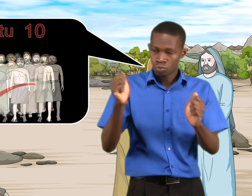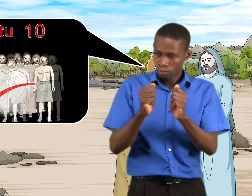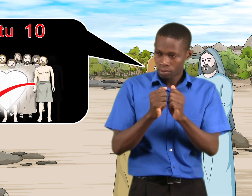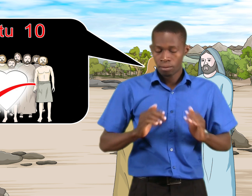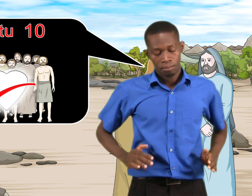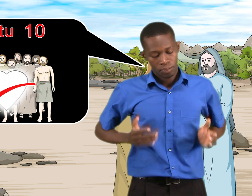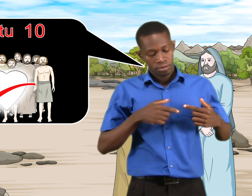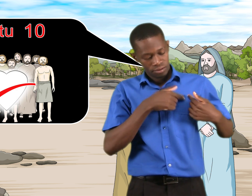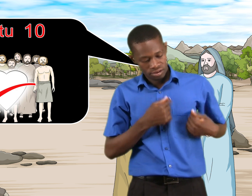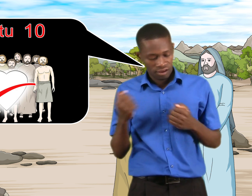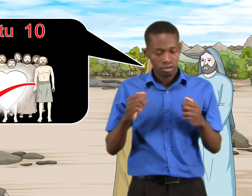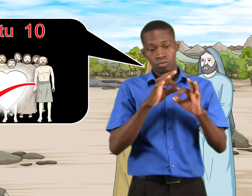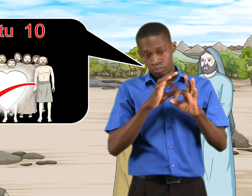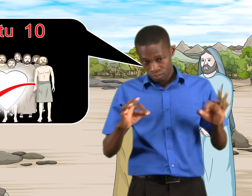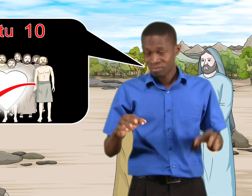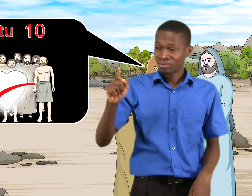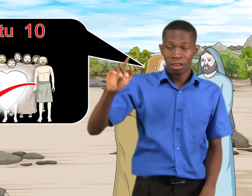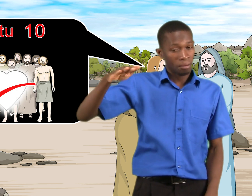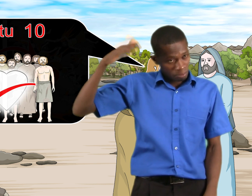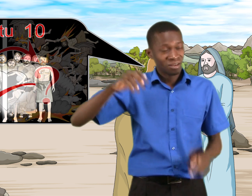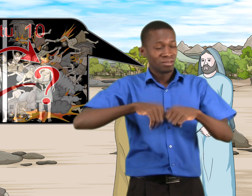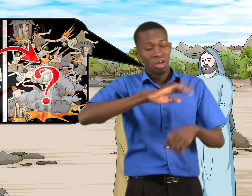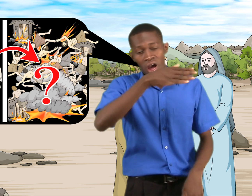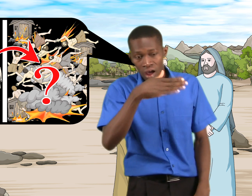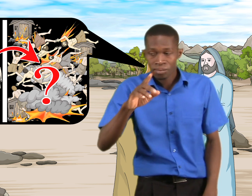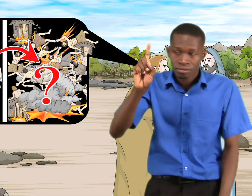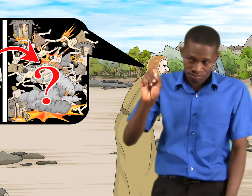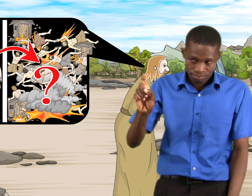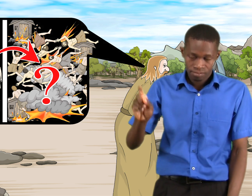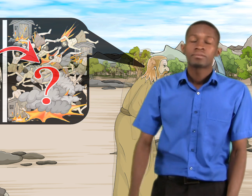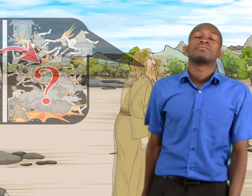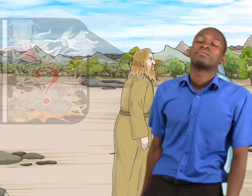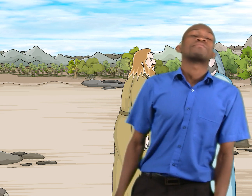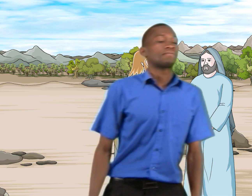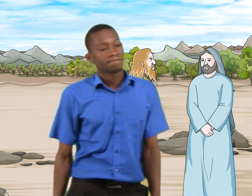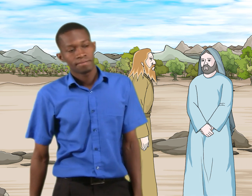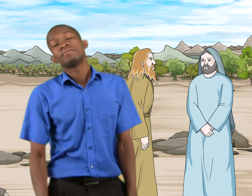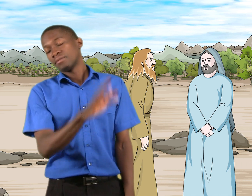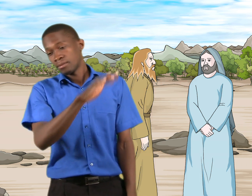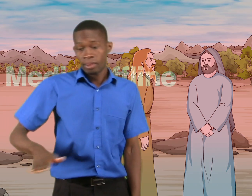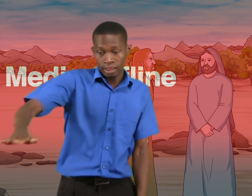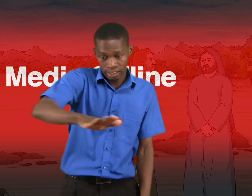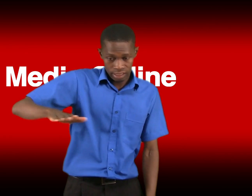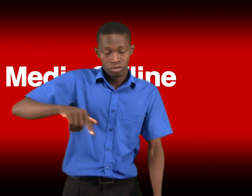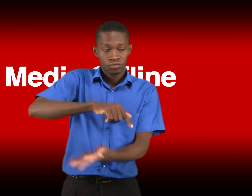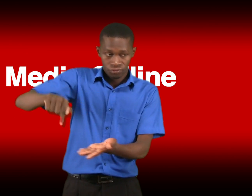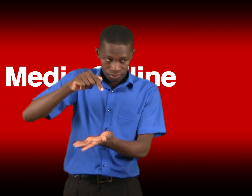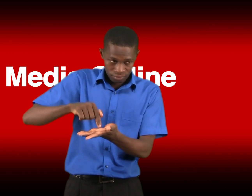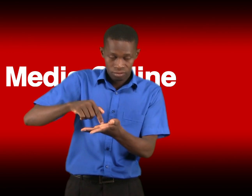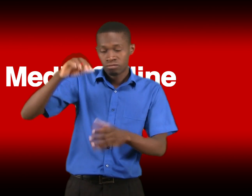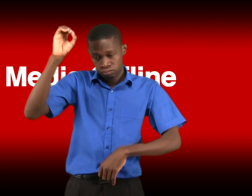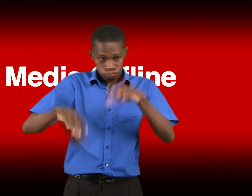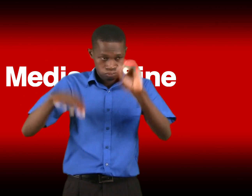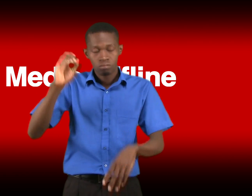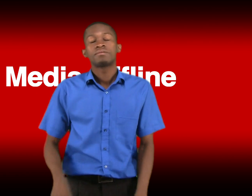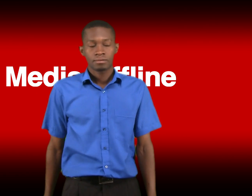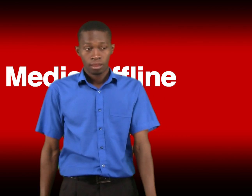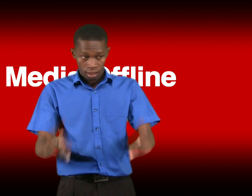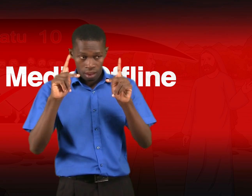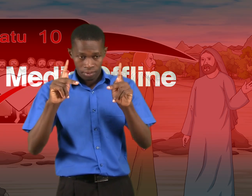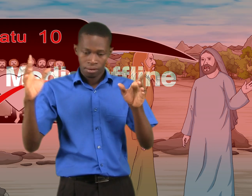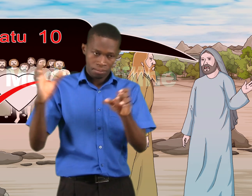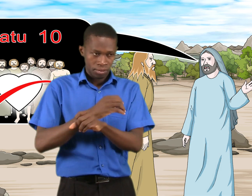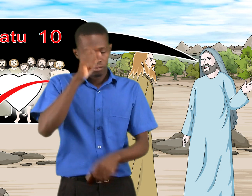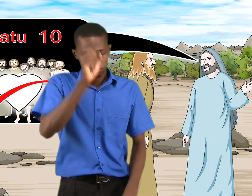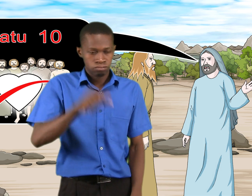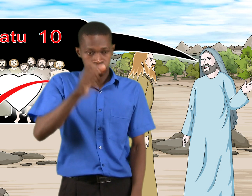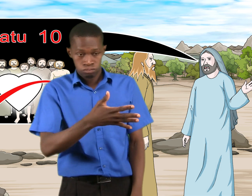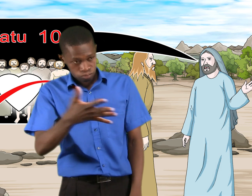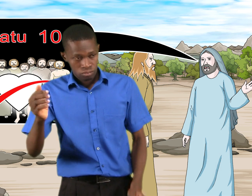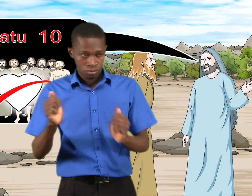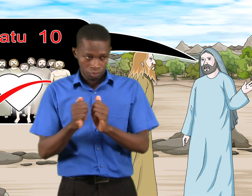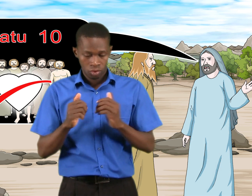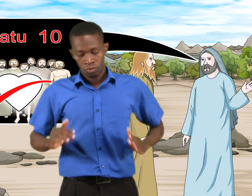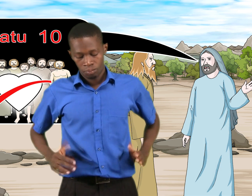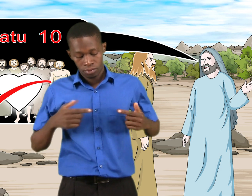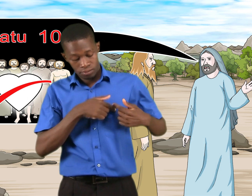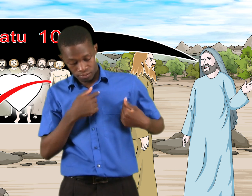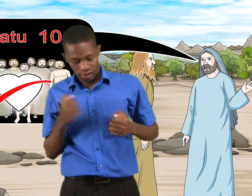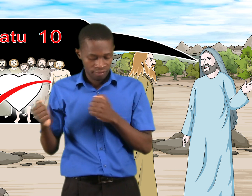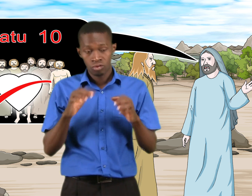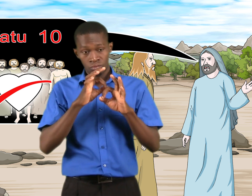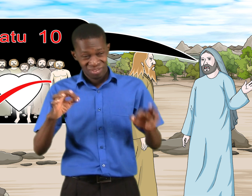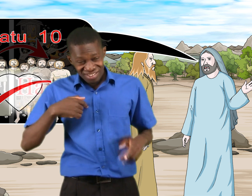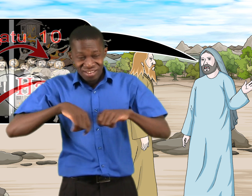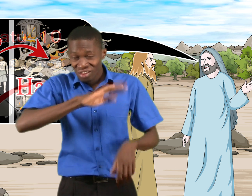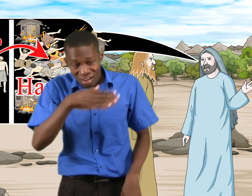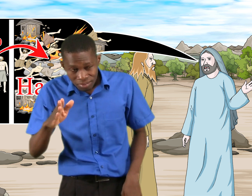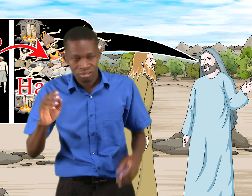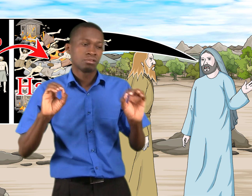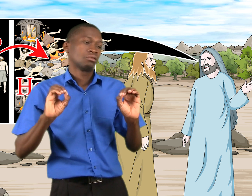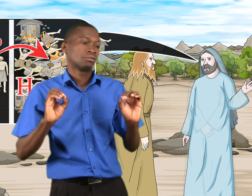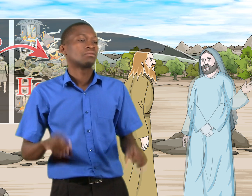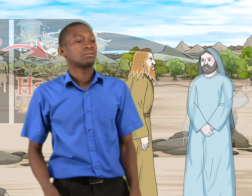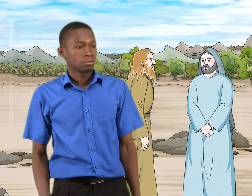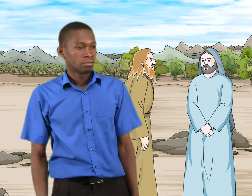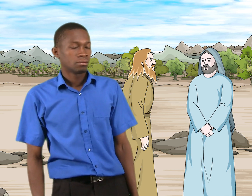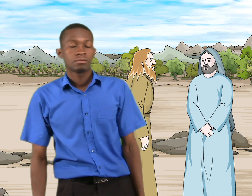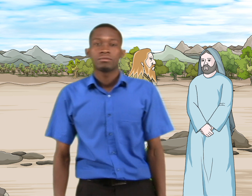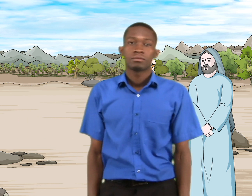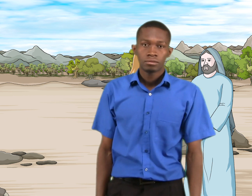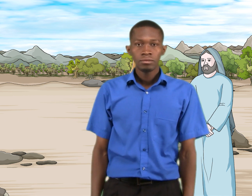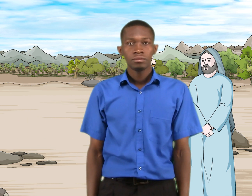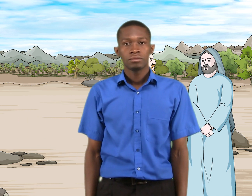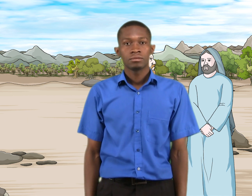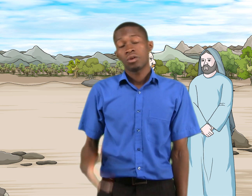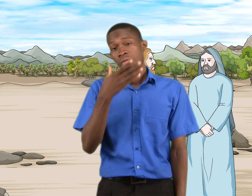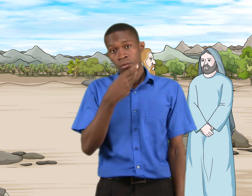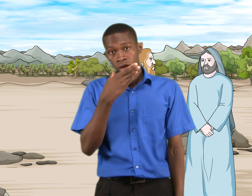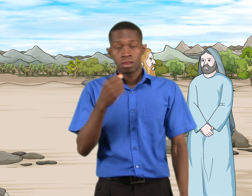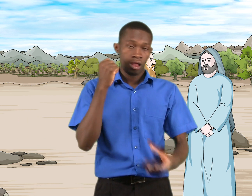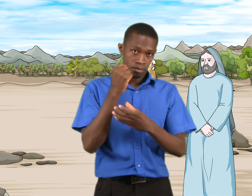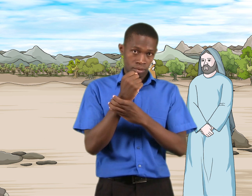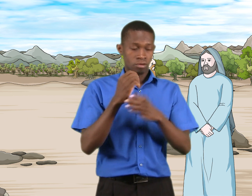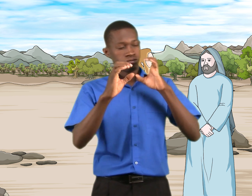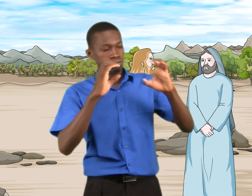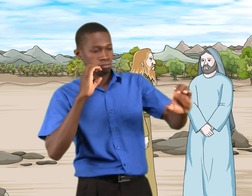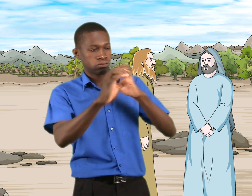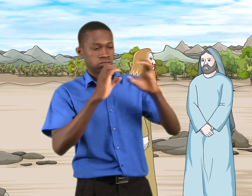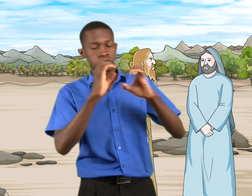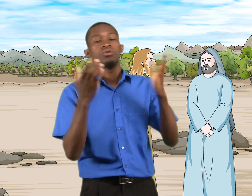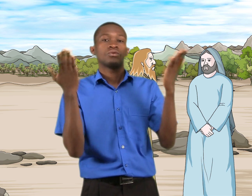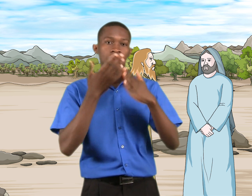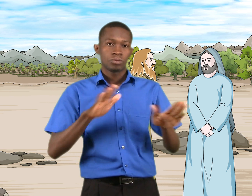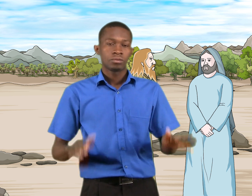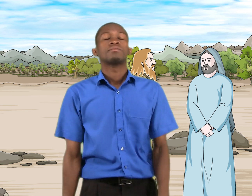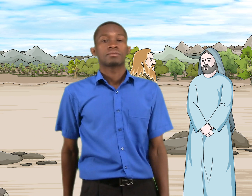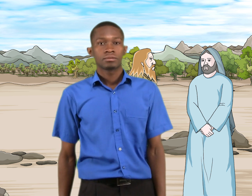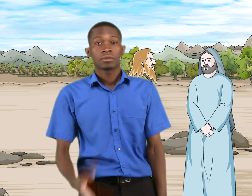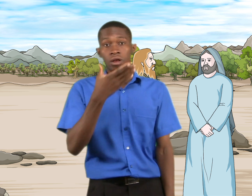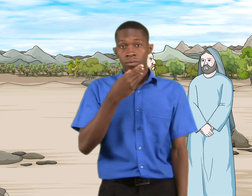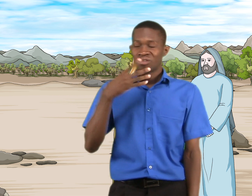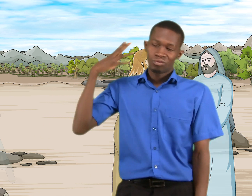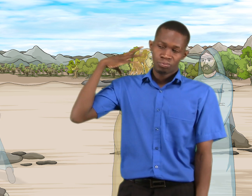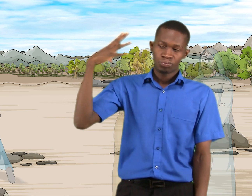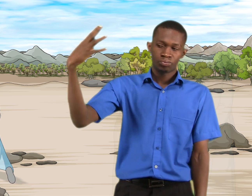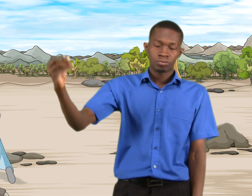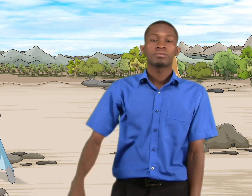And He answered, “On account of the ten, I will not destroy it.”